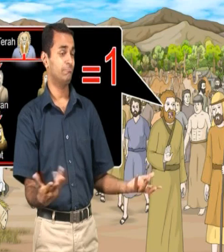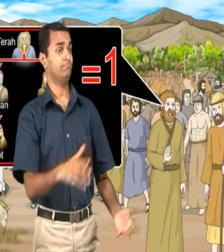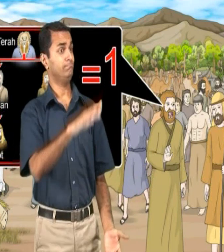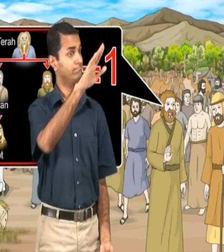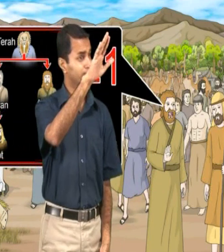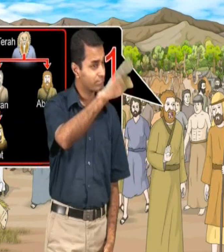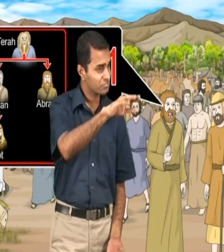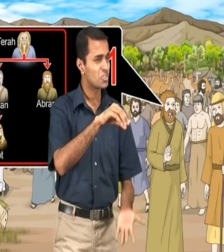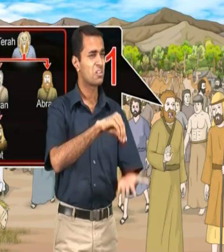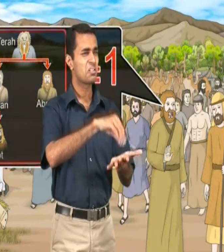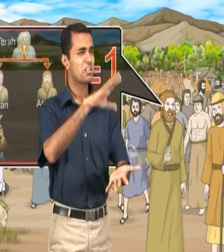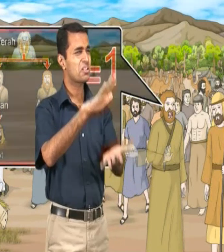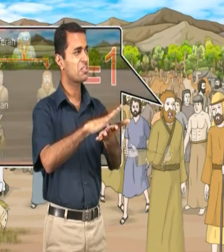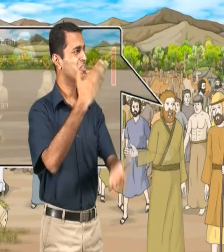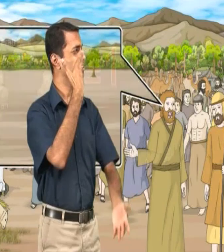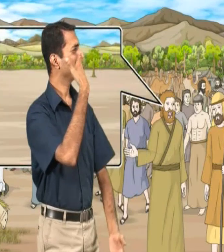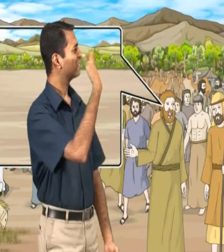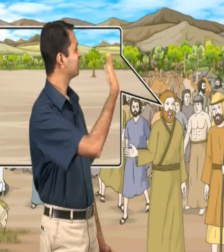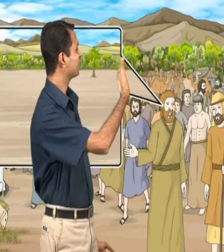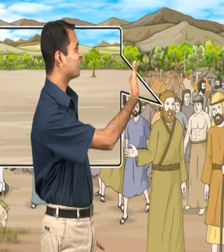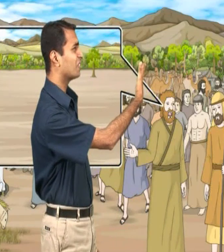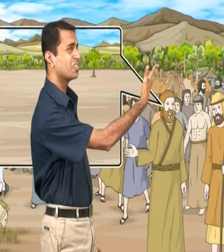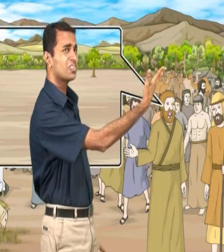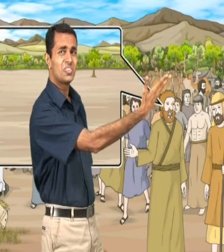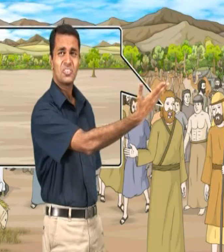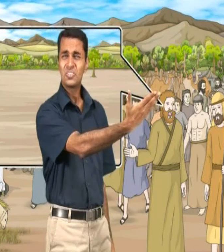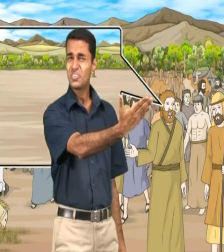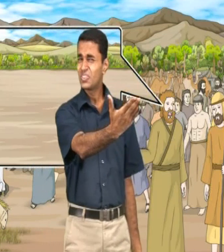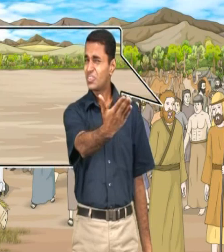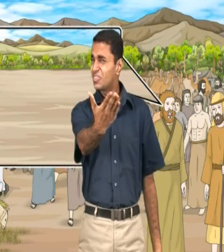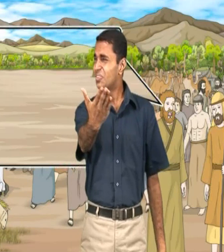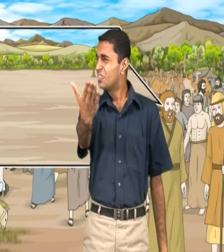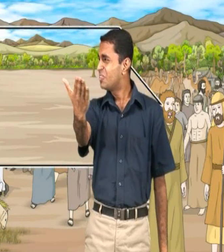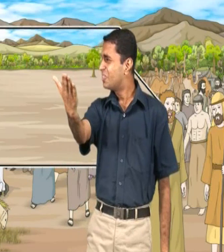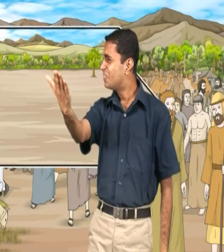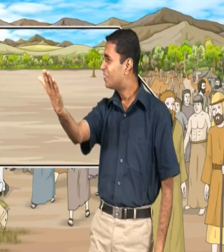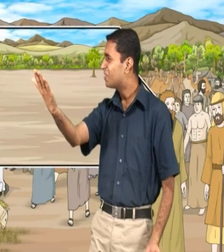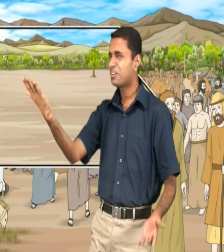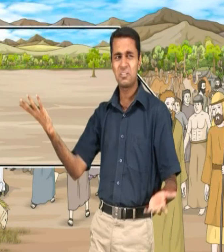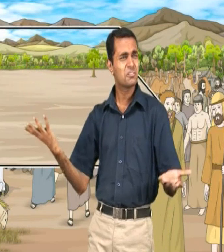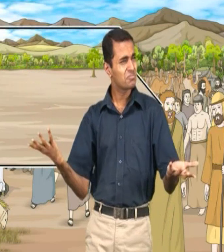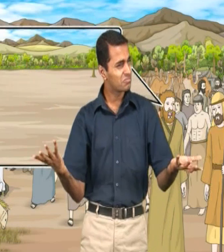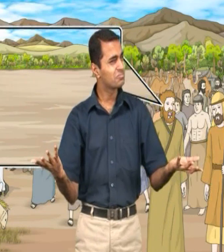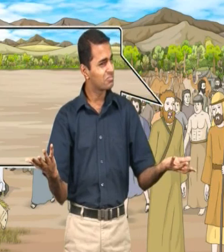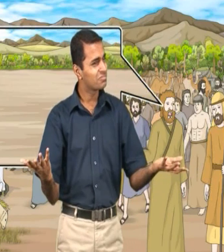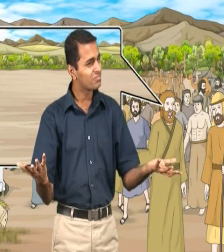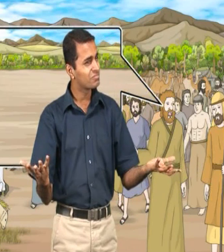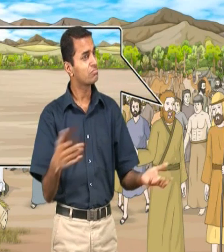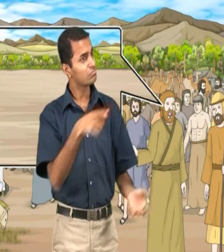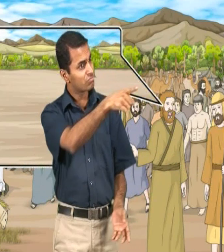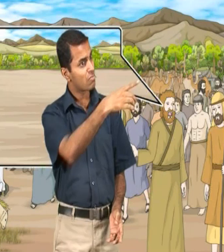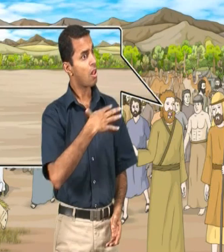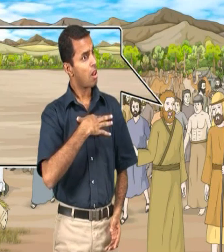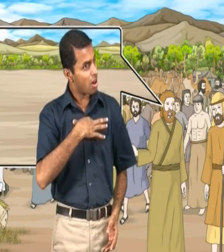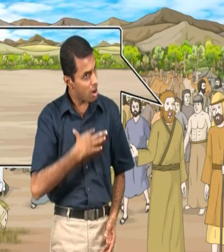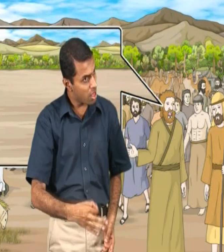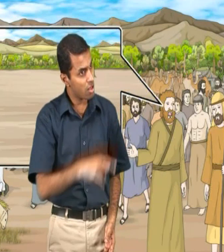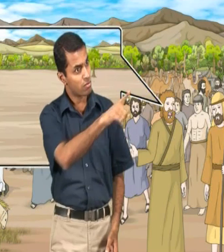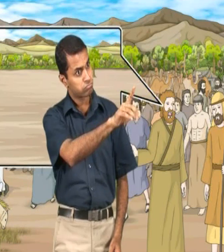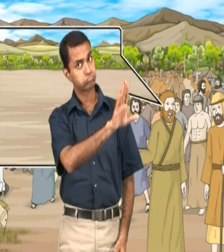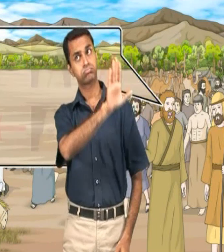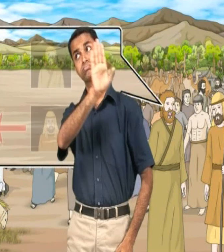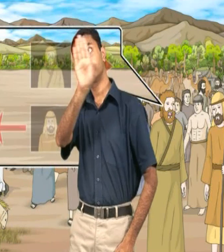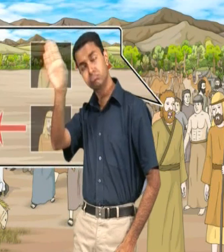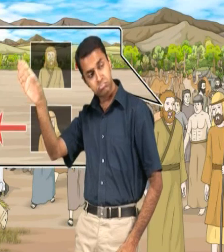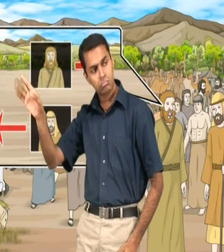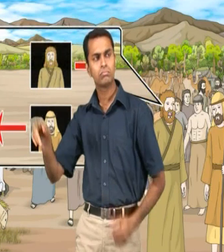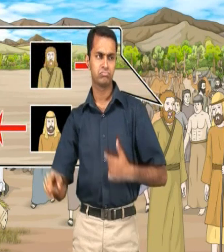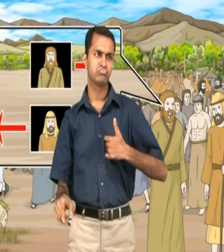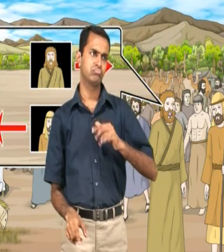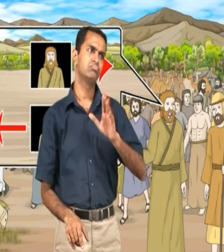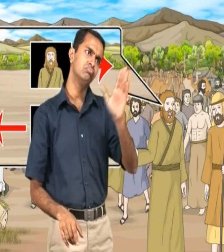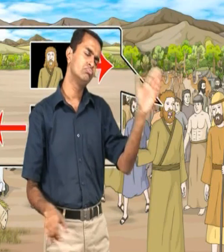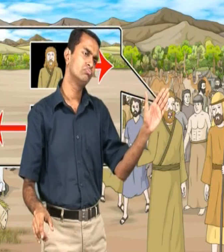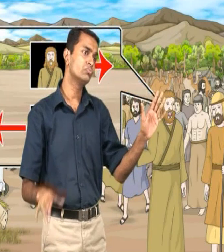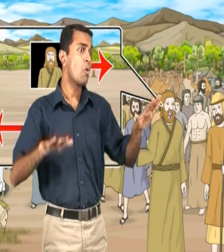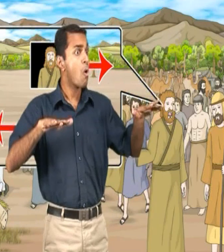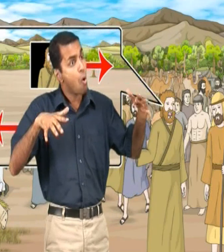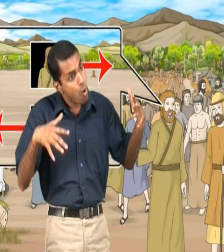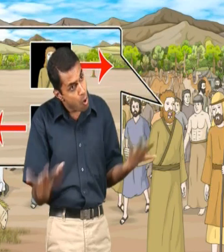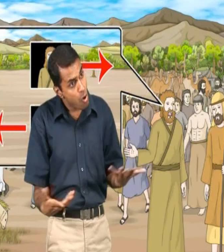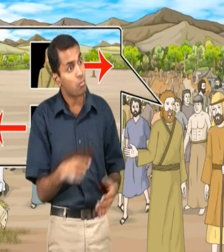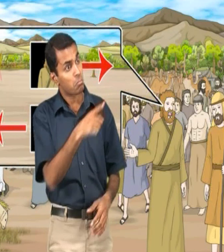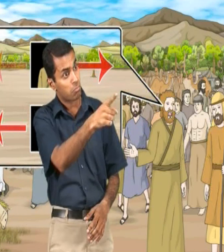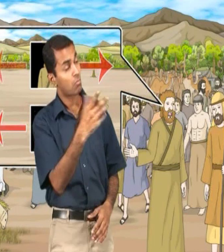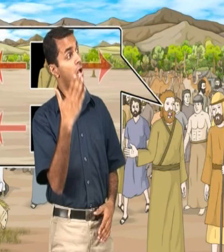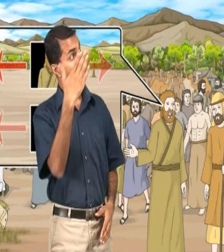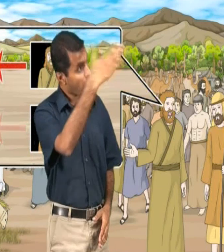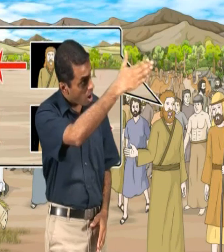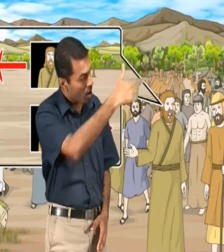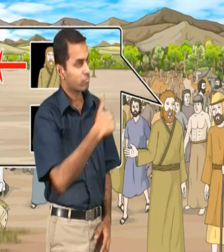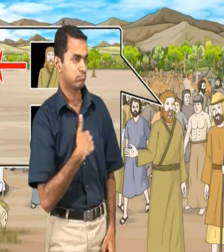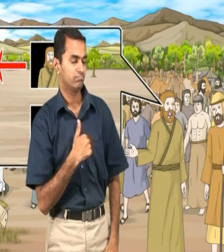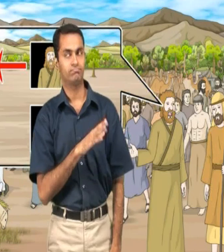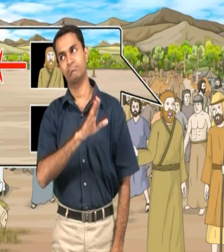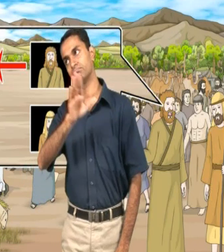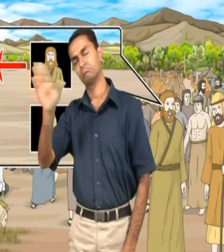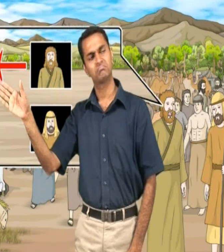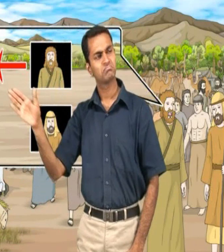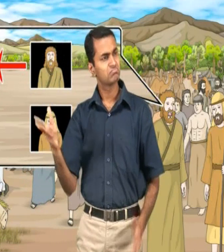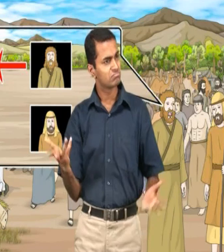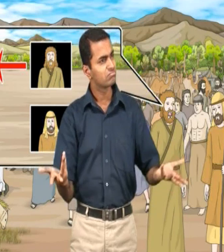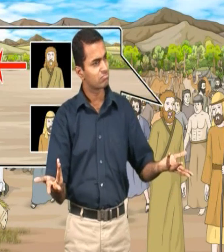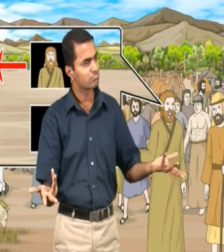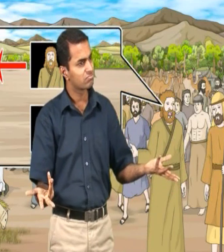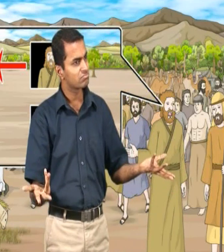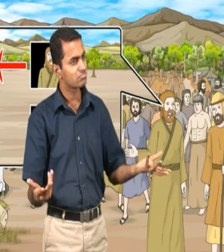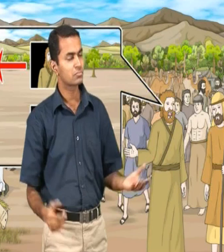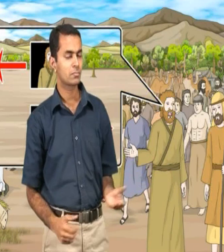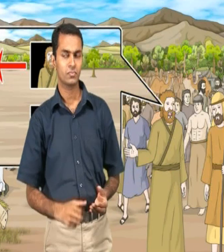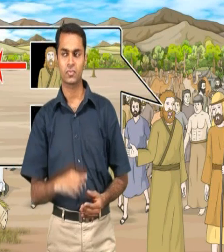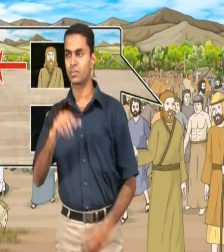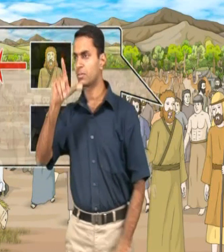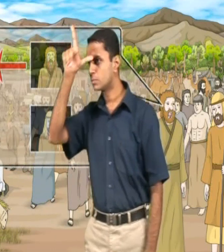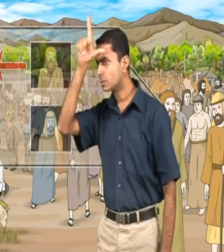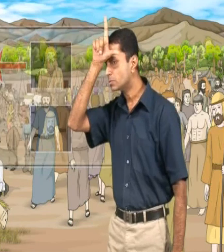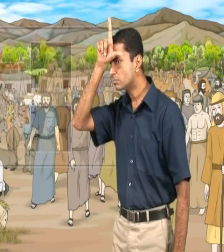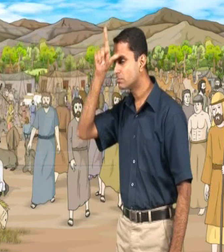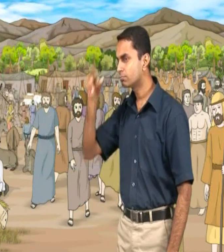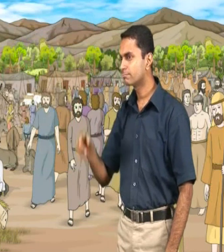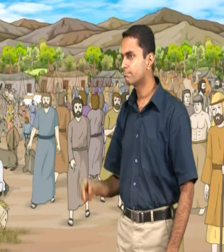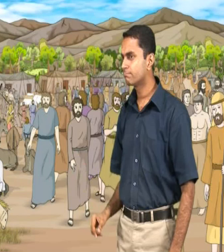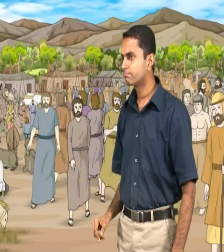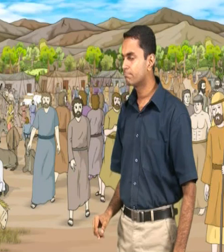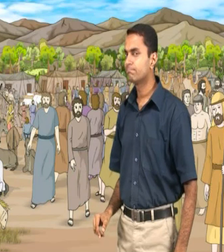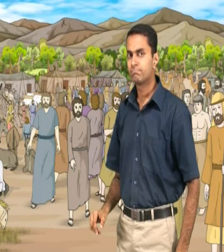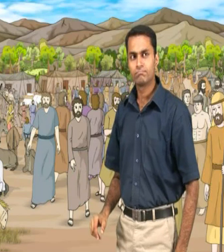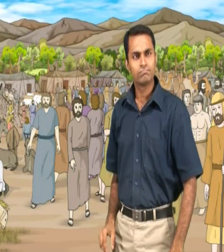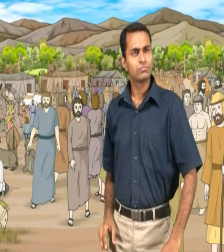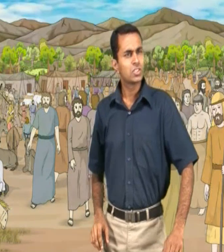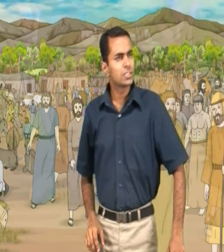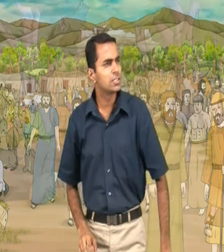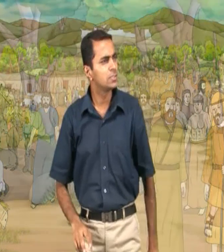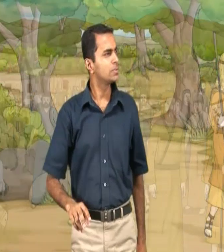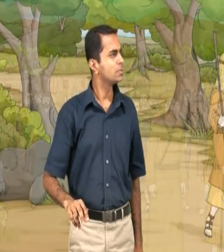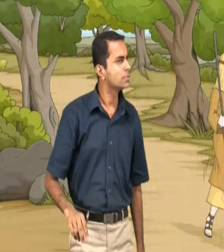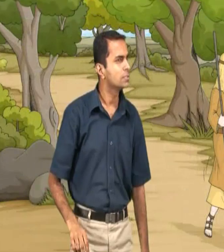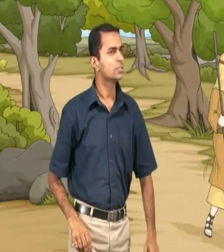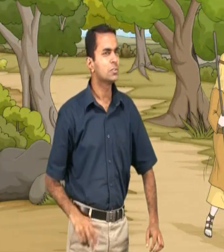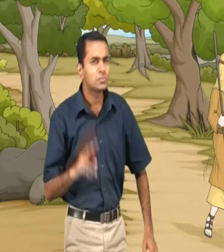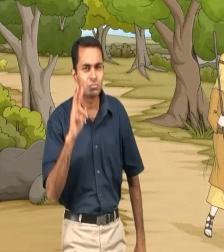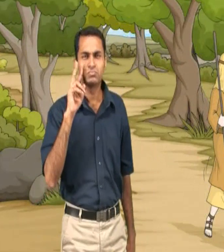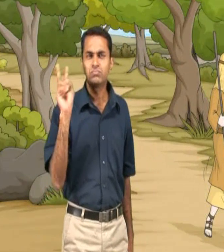Is not the whole land before you? Now separate yourself from me. If you go to the left, I will go to the right; if you go to the right, I will go to the left.”